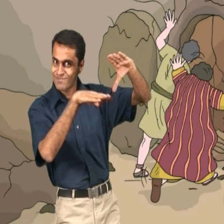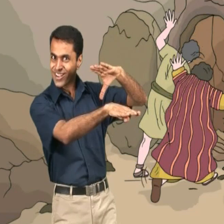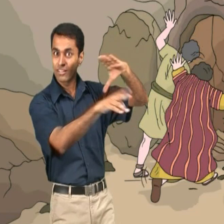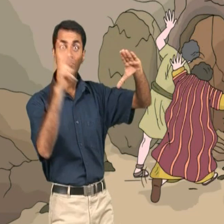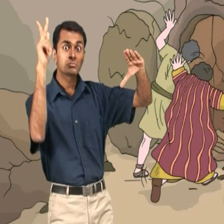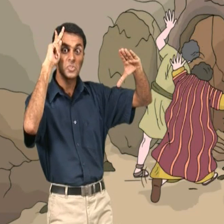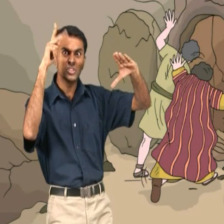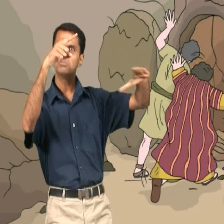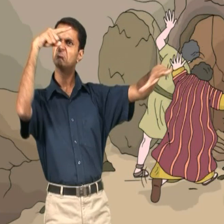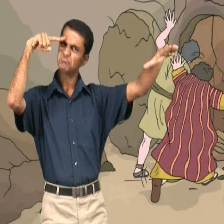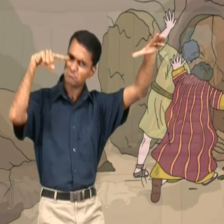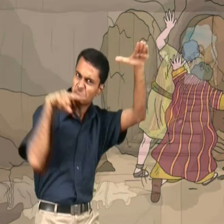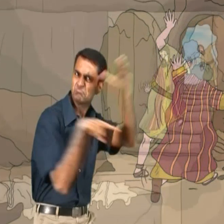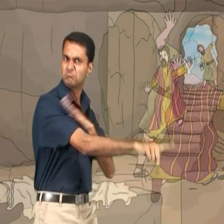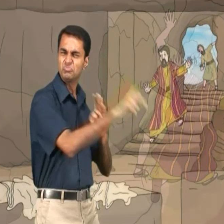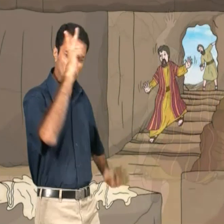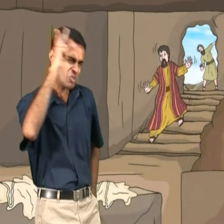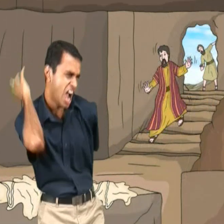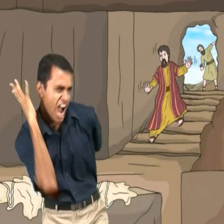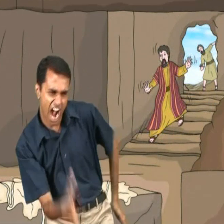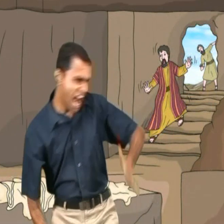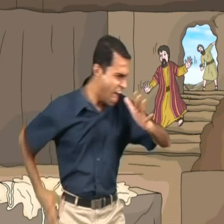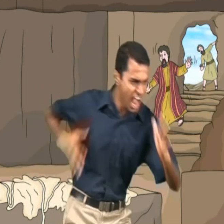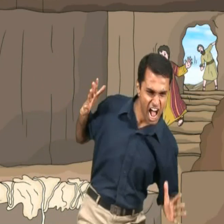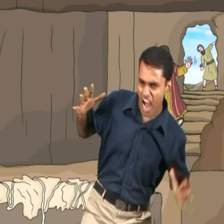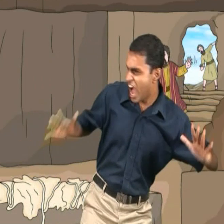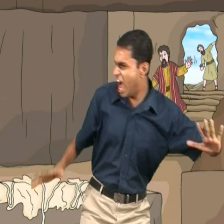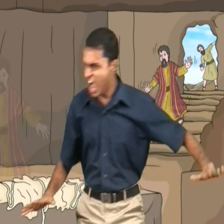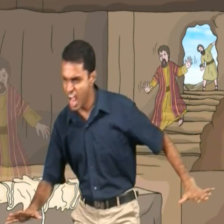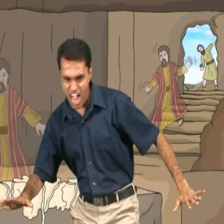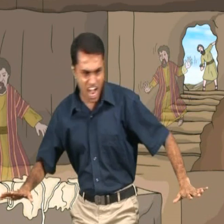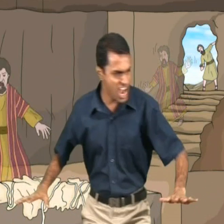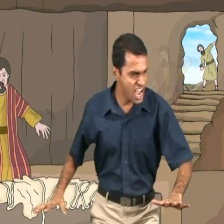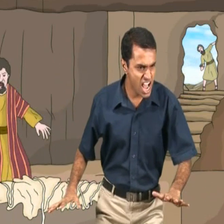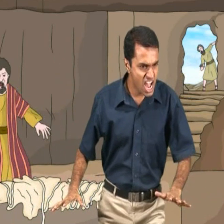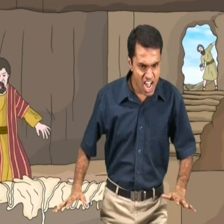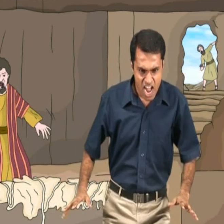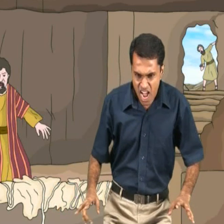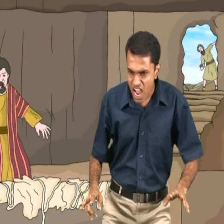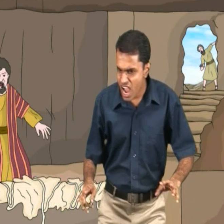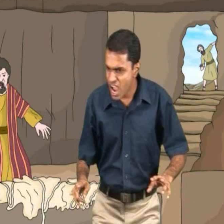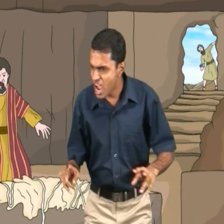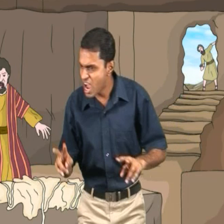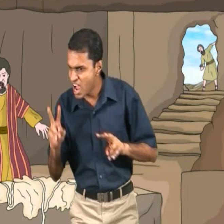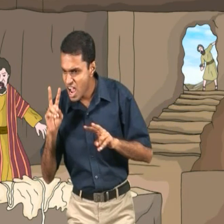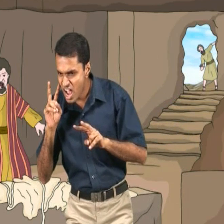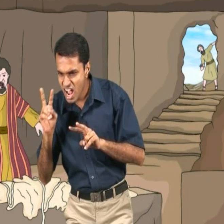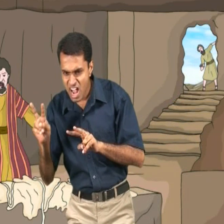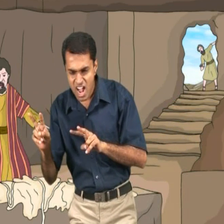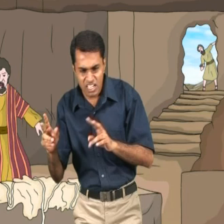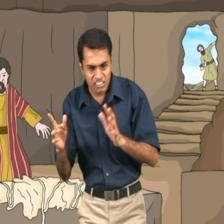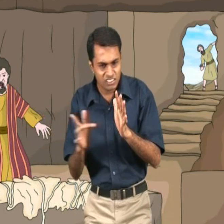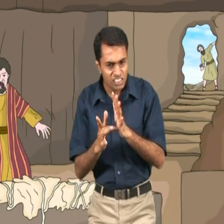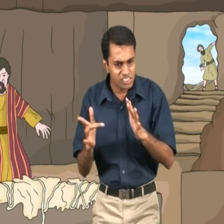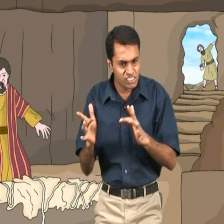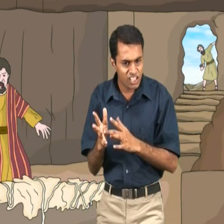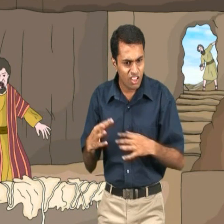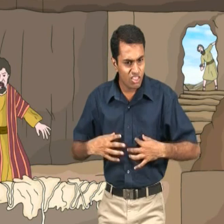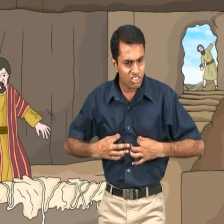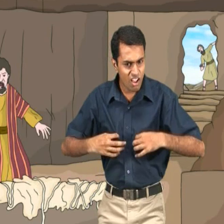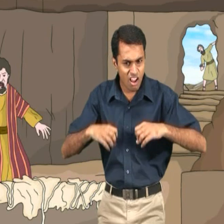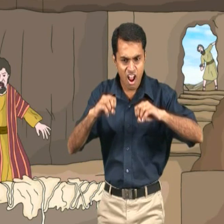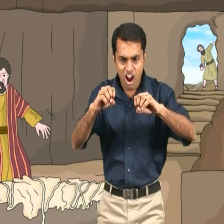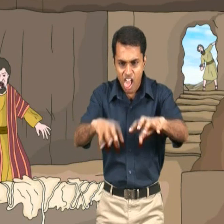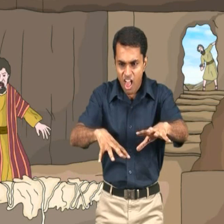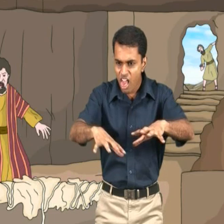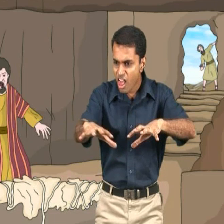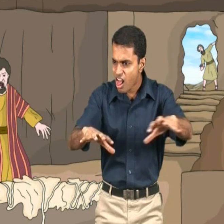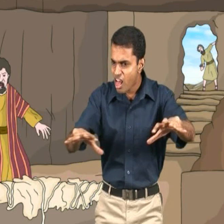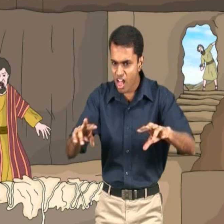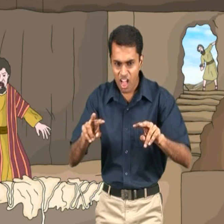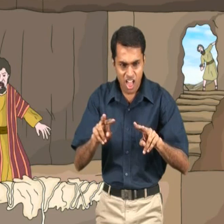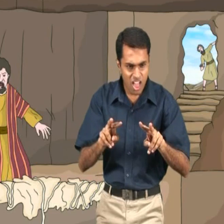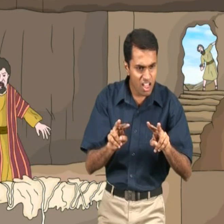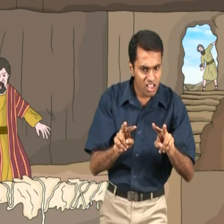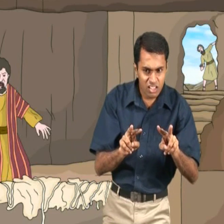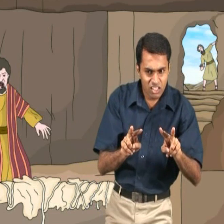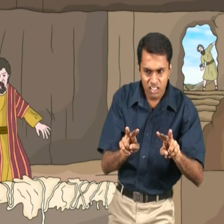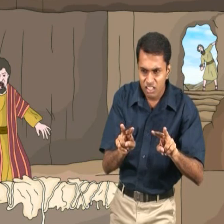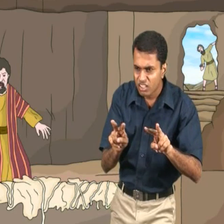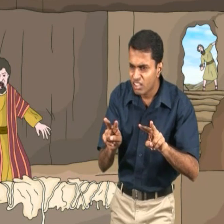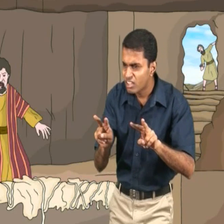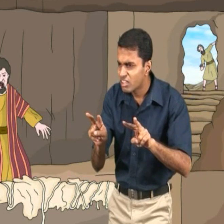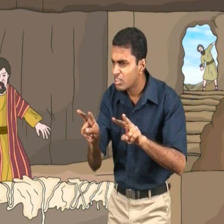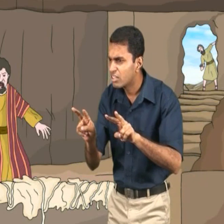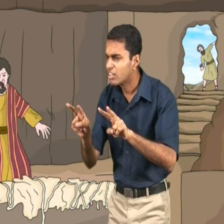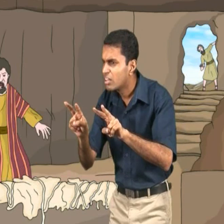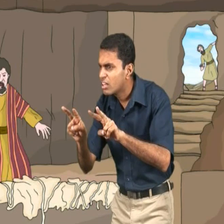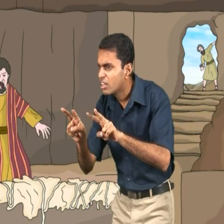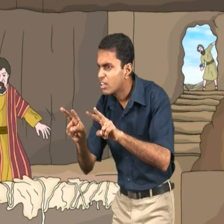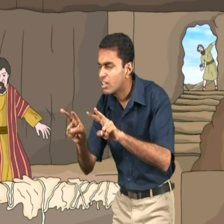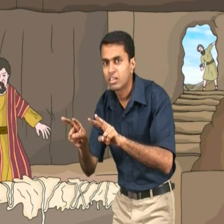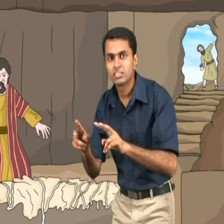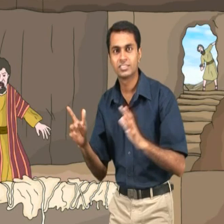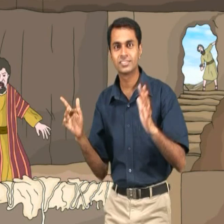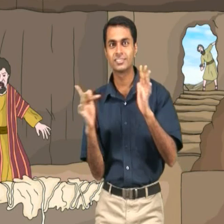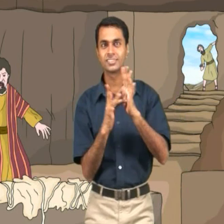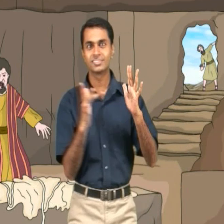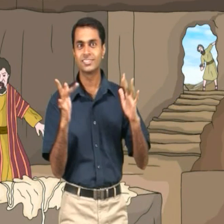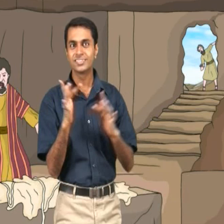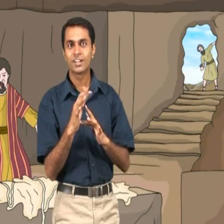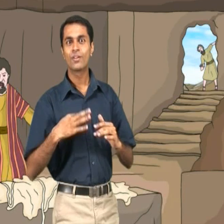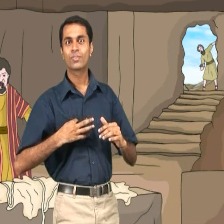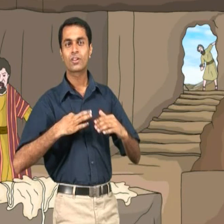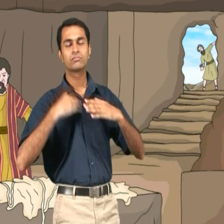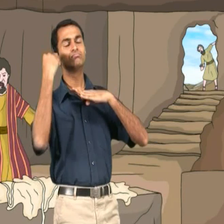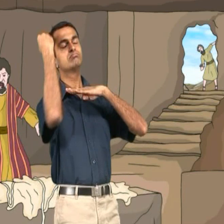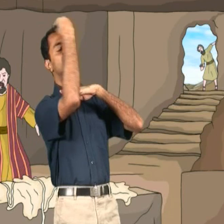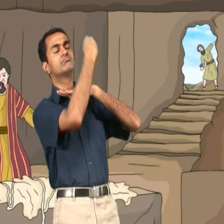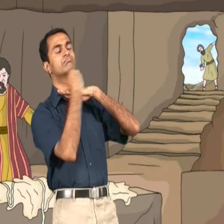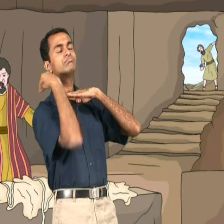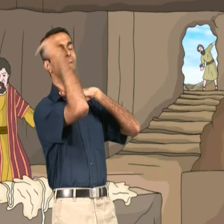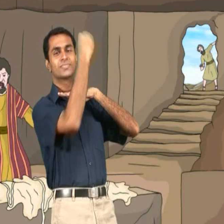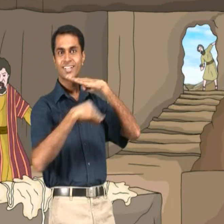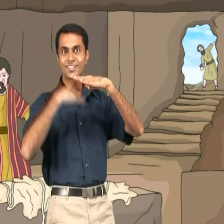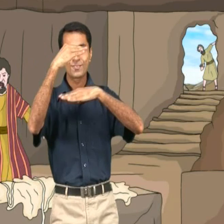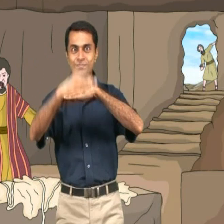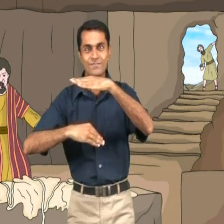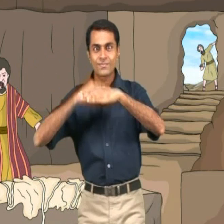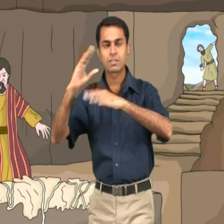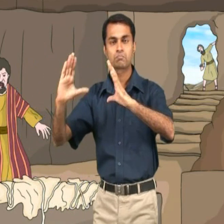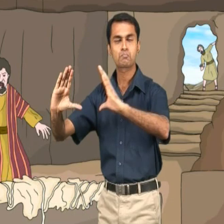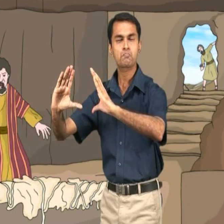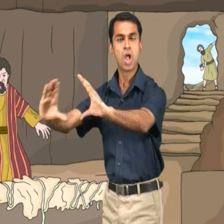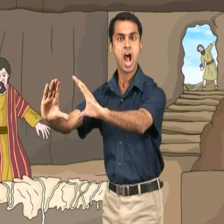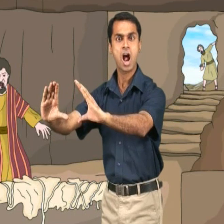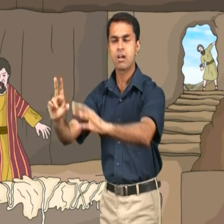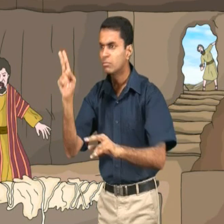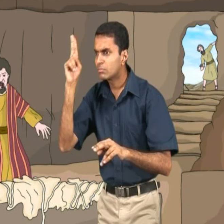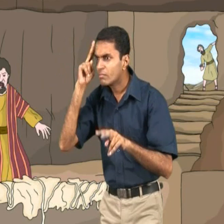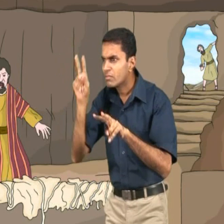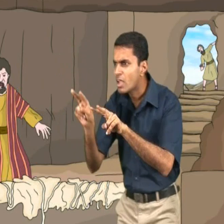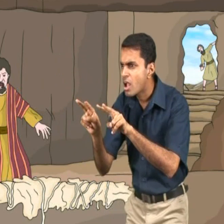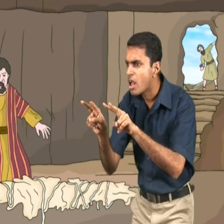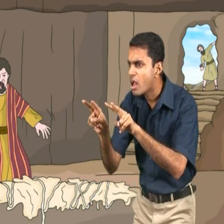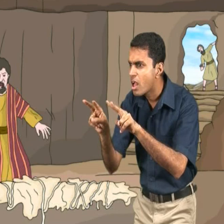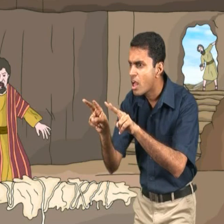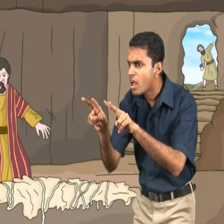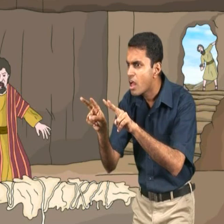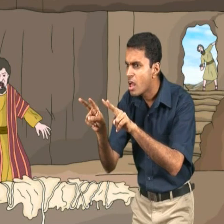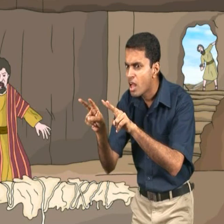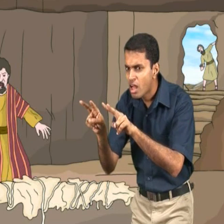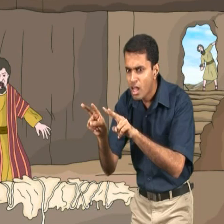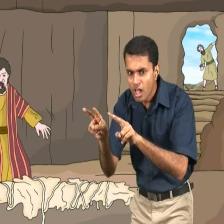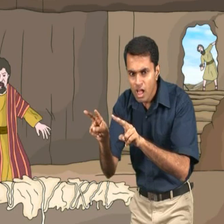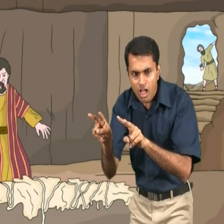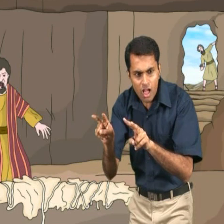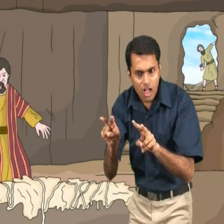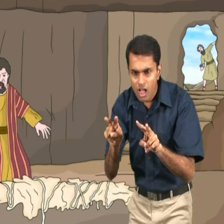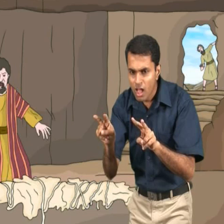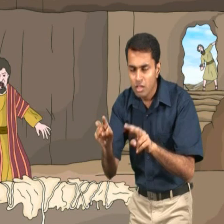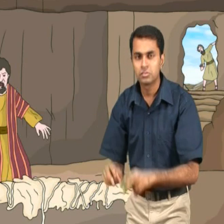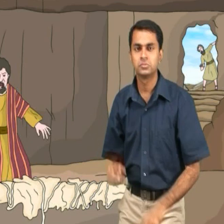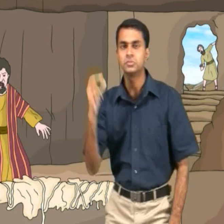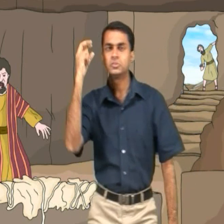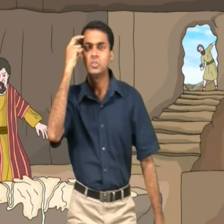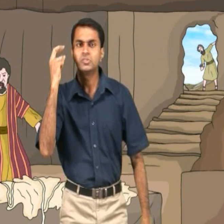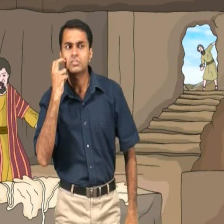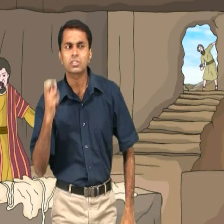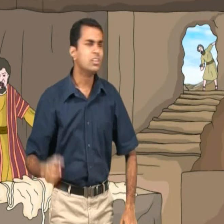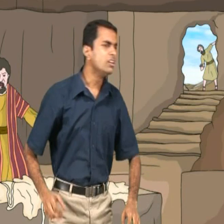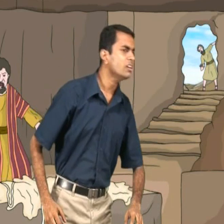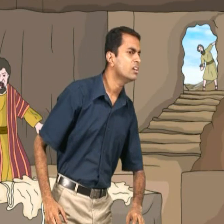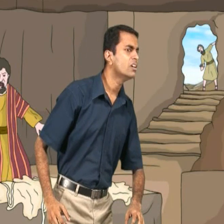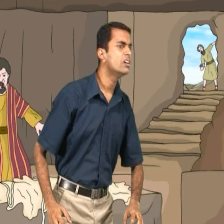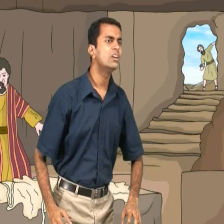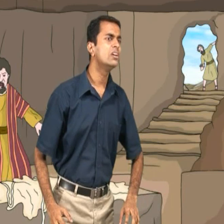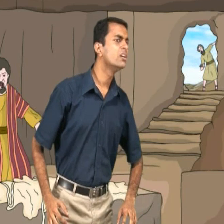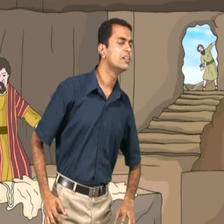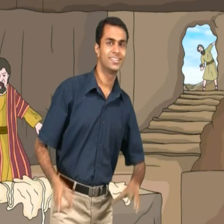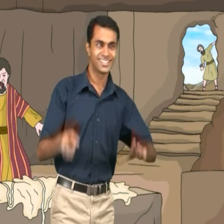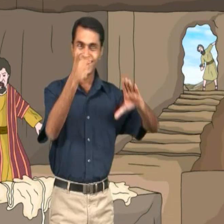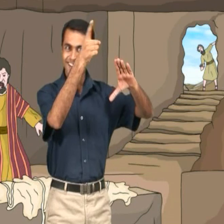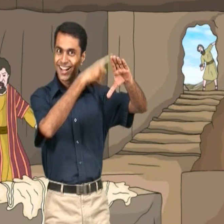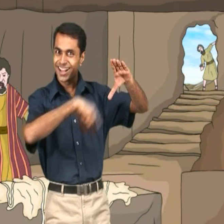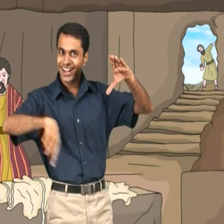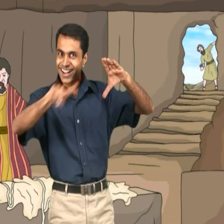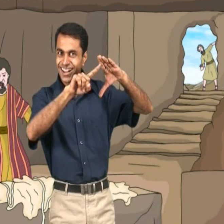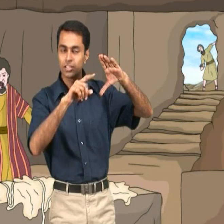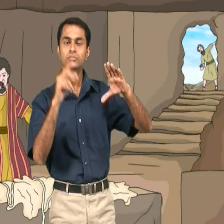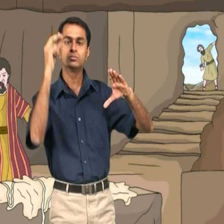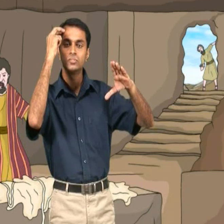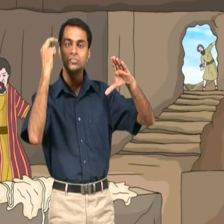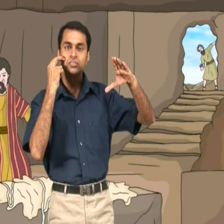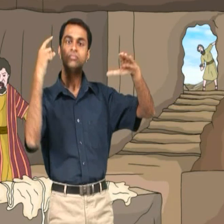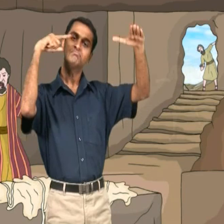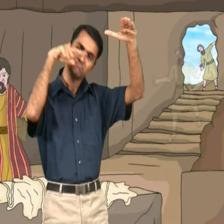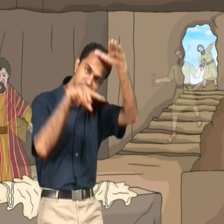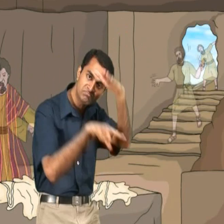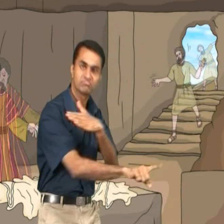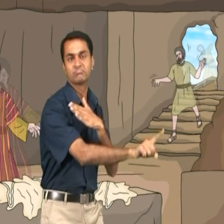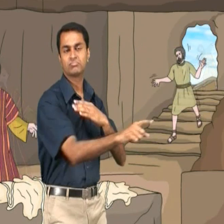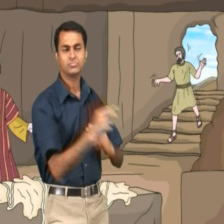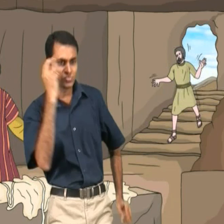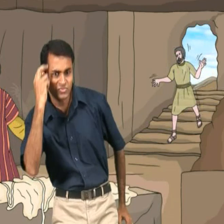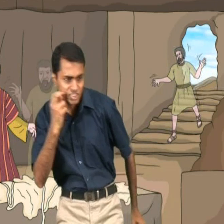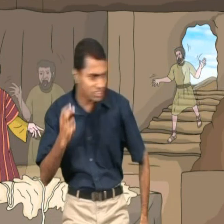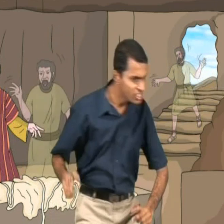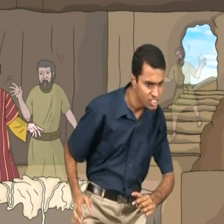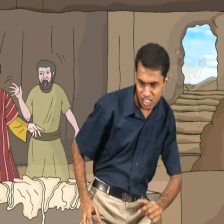He entered the tomb and saw the linen cloths lying there. The cloth that had been around Jesus’ head was rolled up, lying separate from the linen cloths.